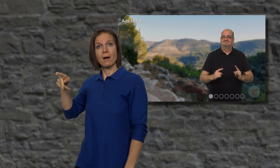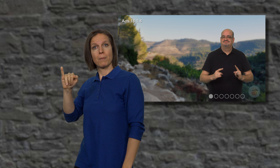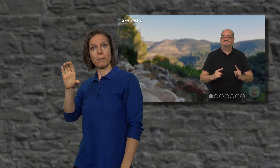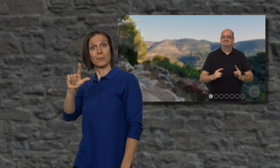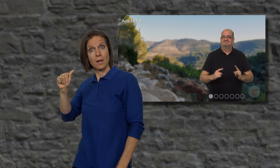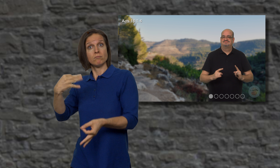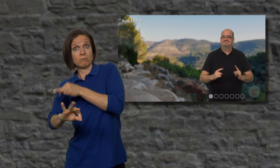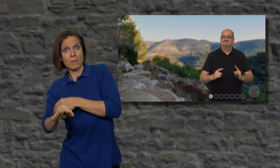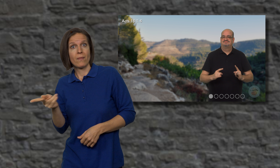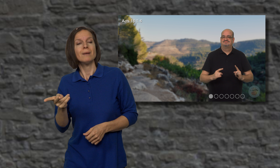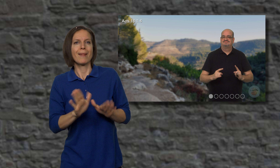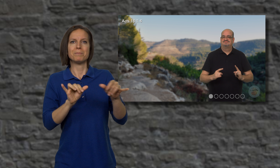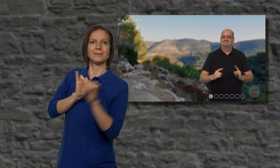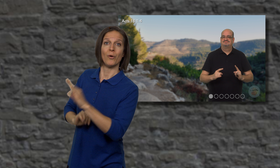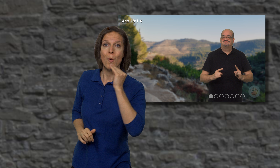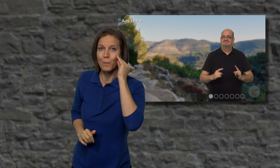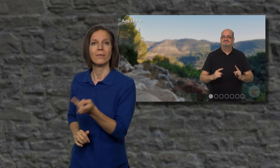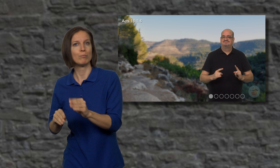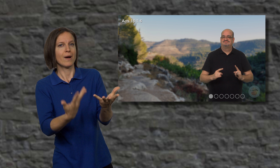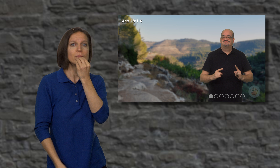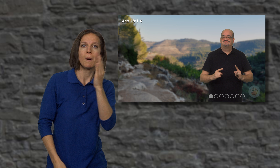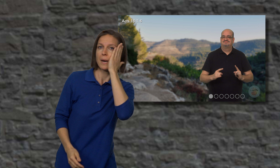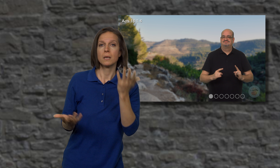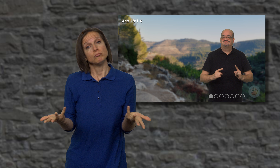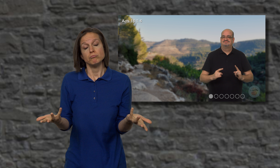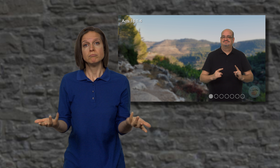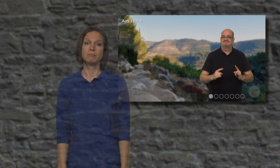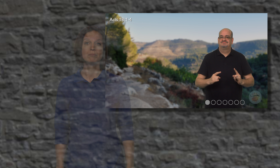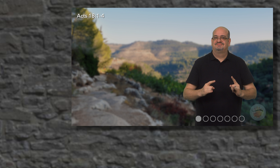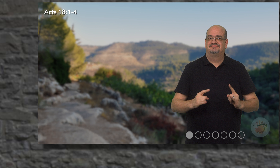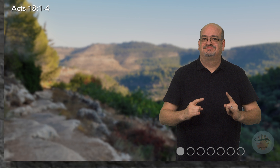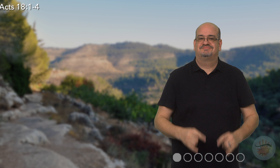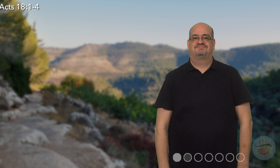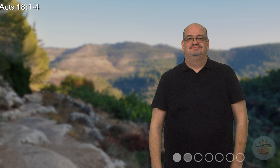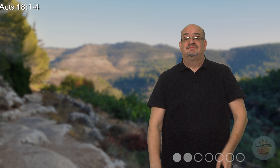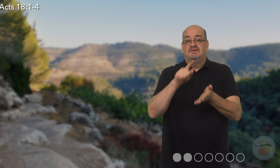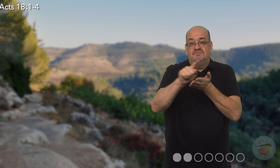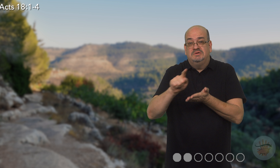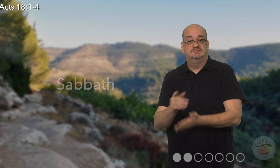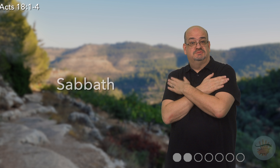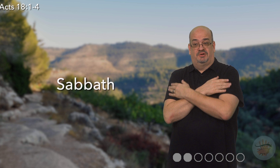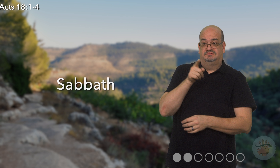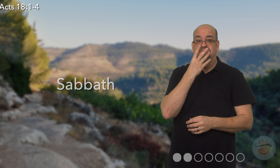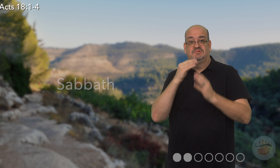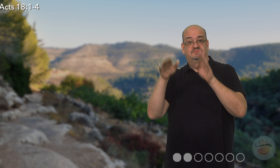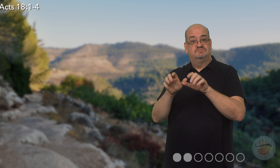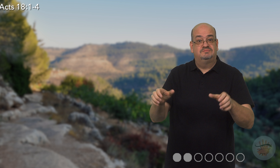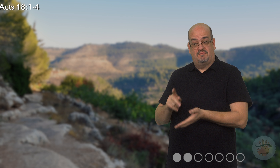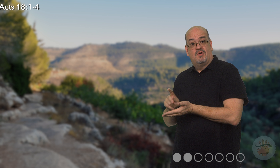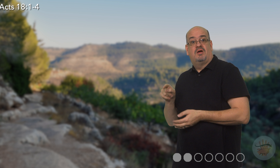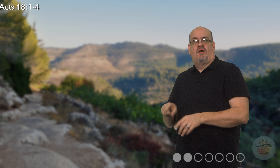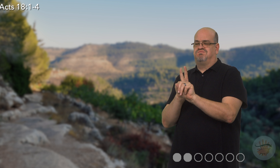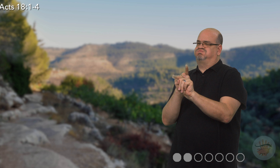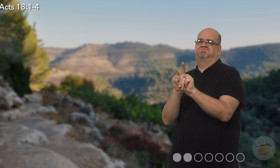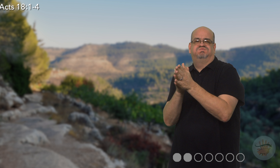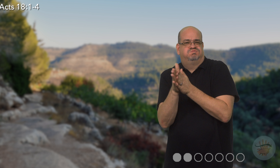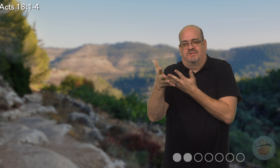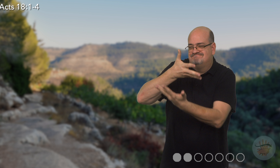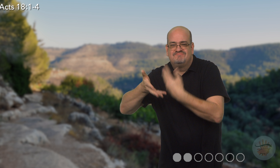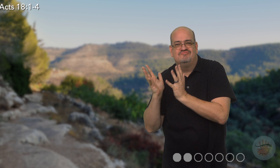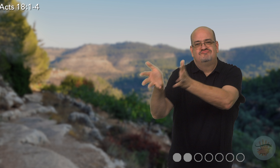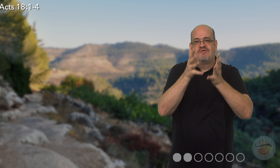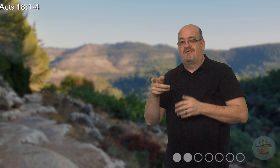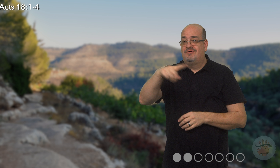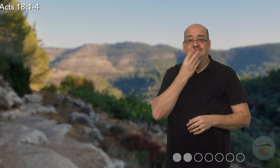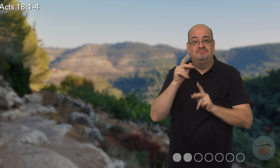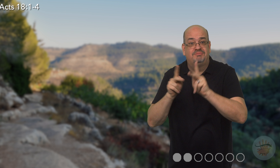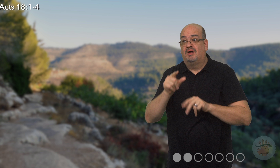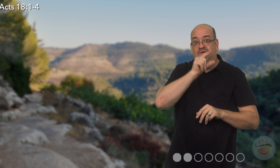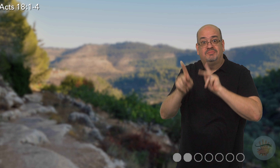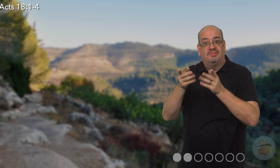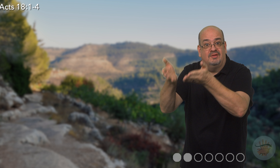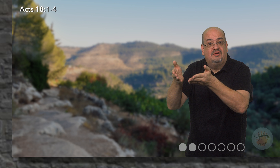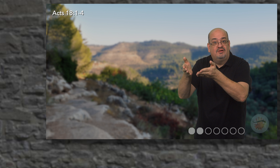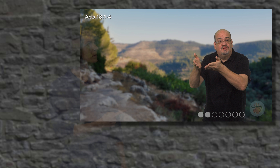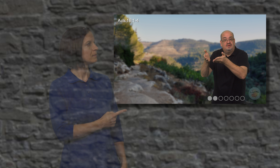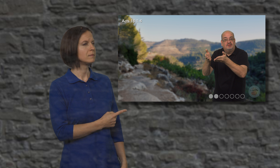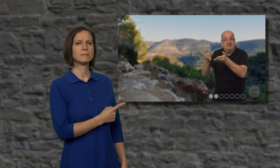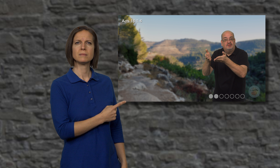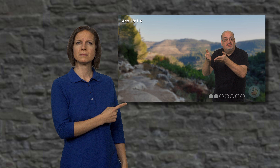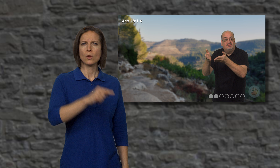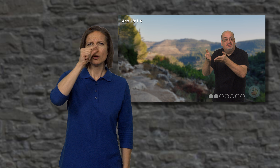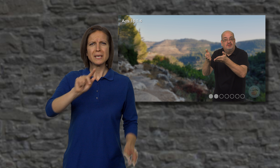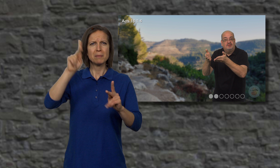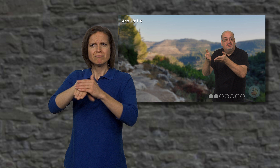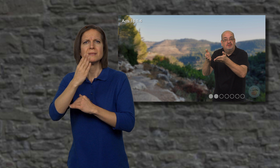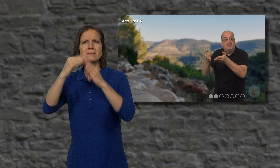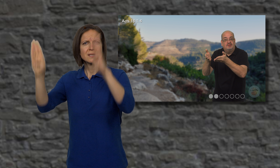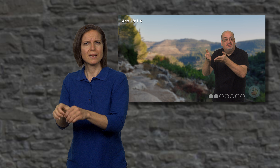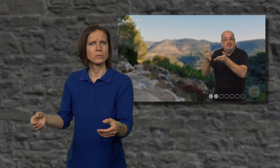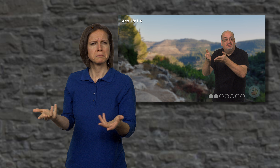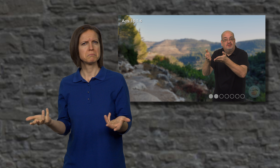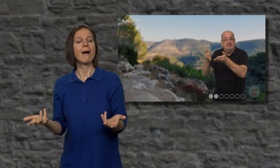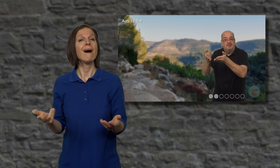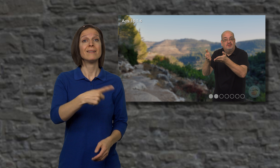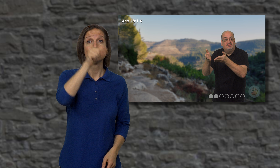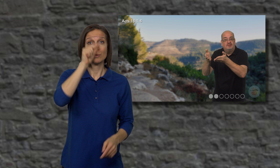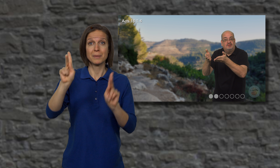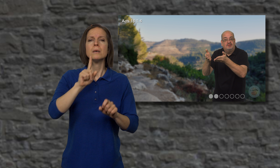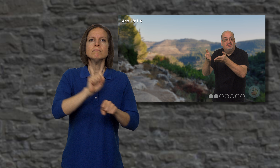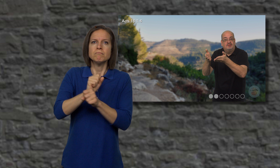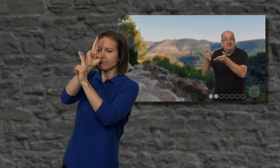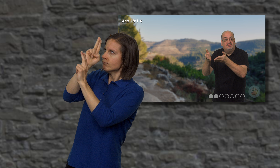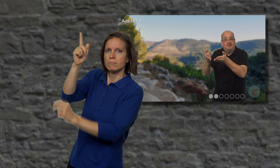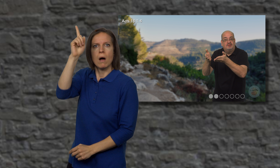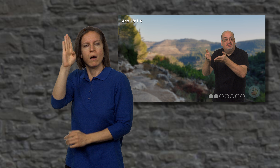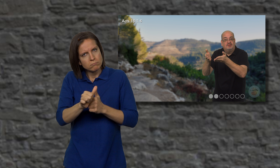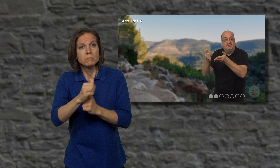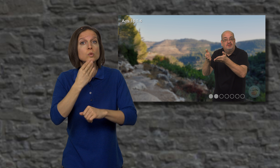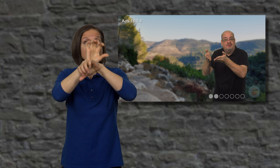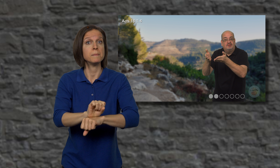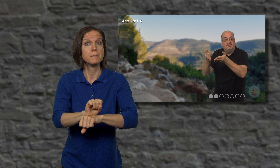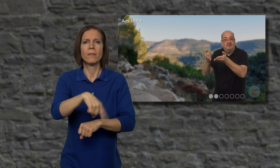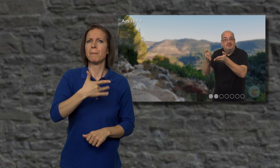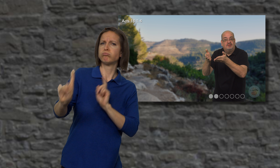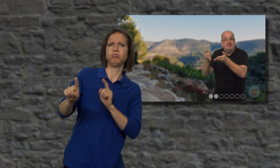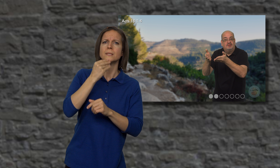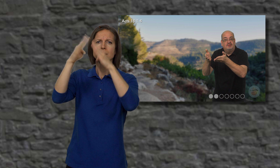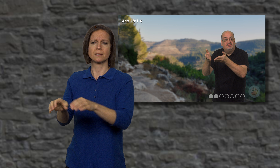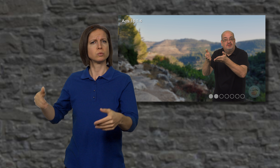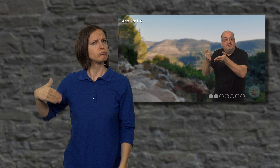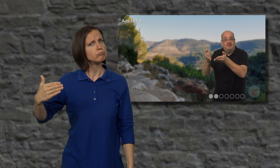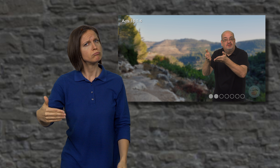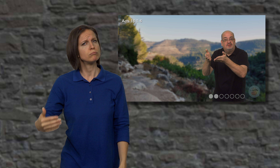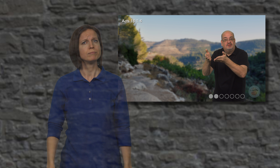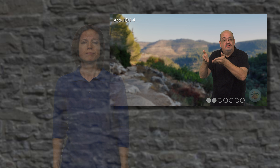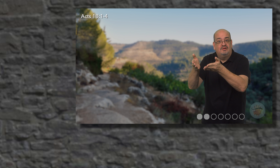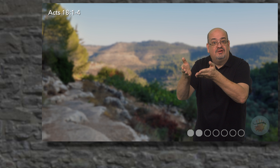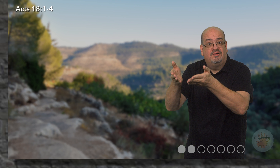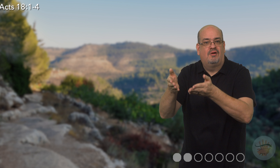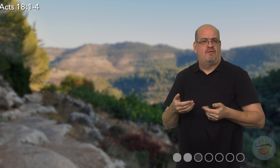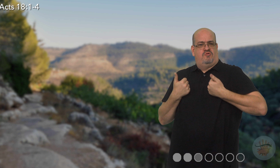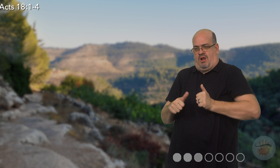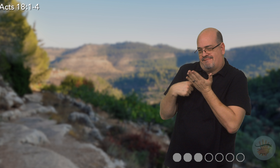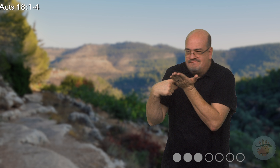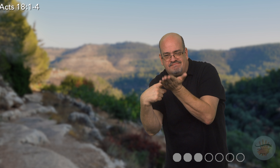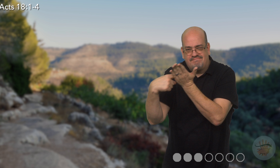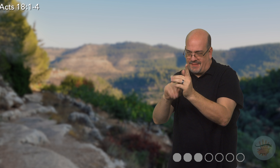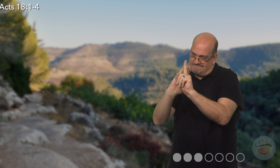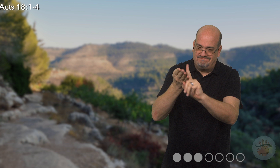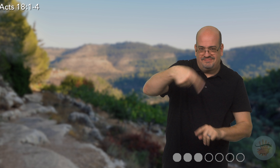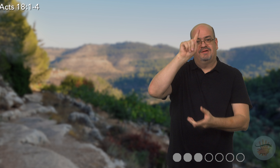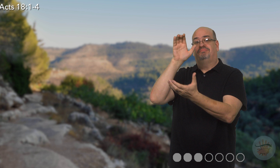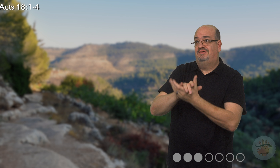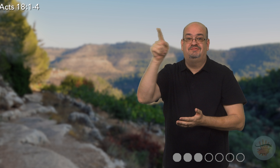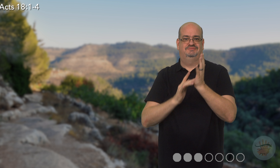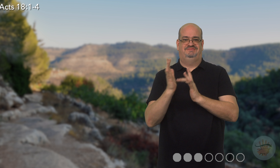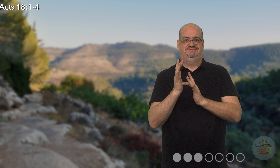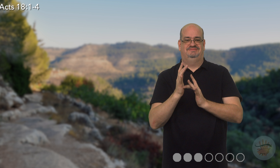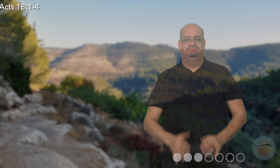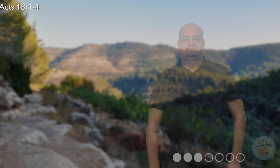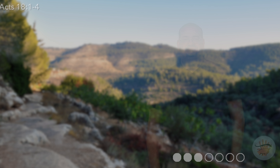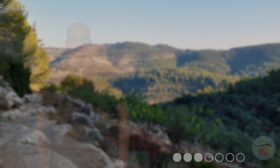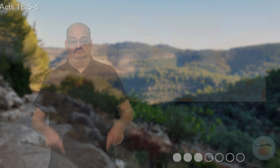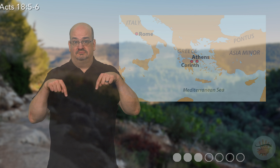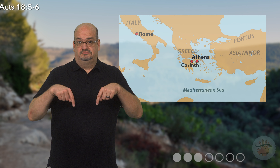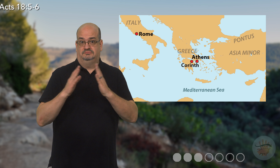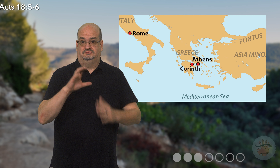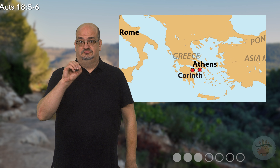Every Sabbath he reasoned in the synagogue, trying to persuade Jews and Greeks alike.